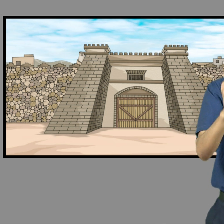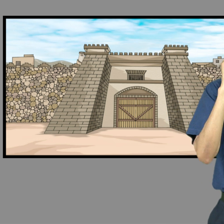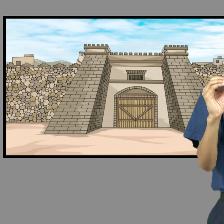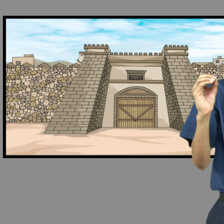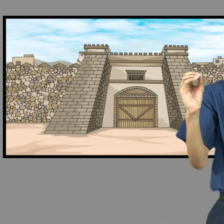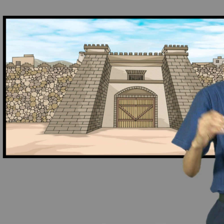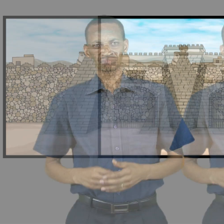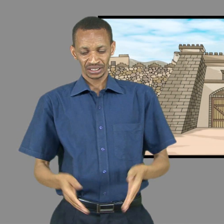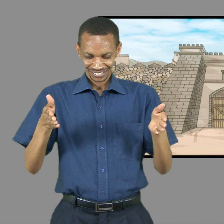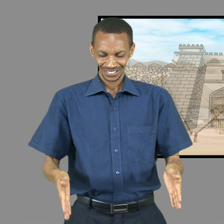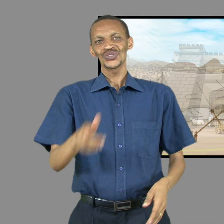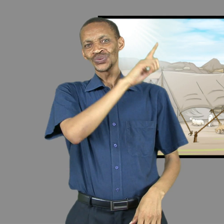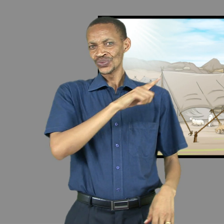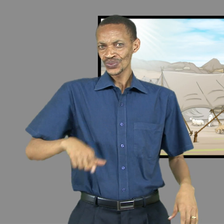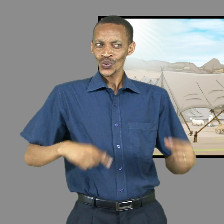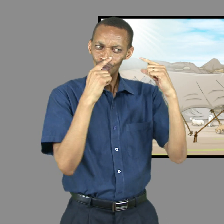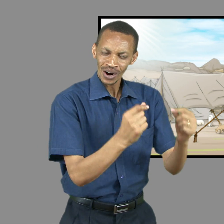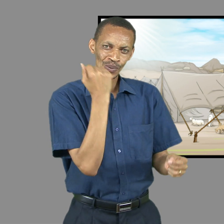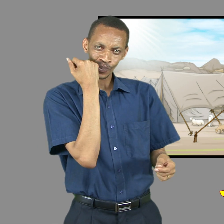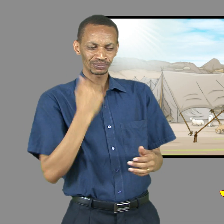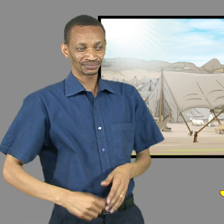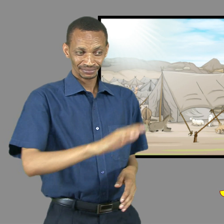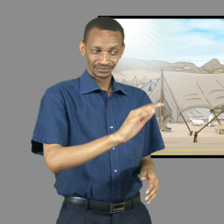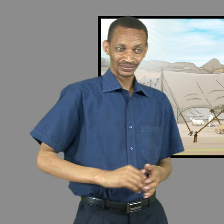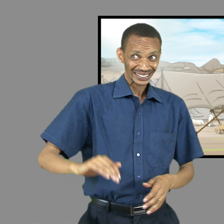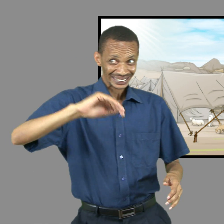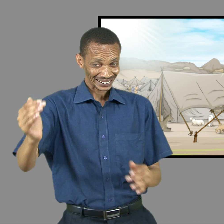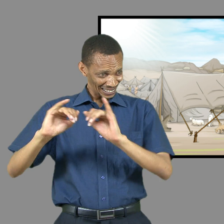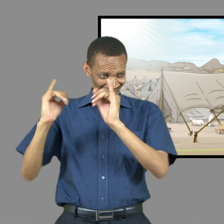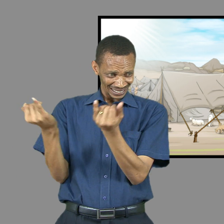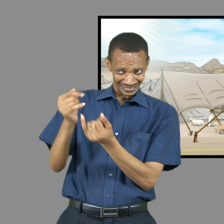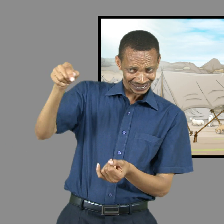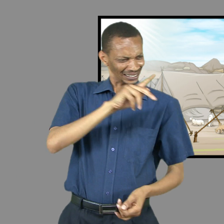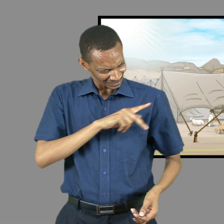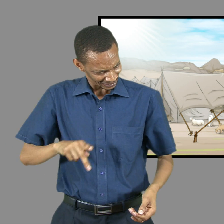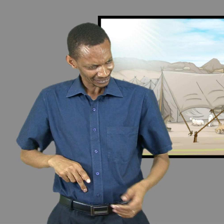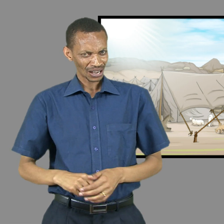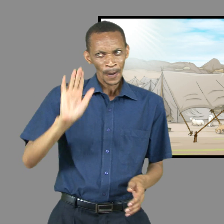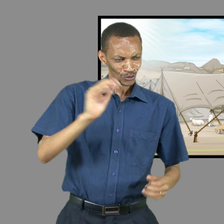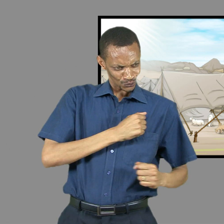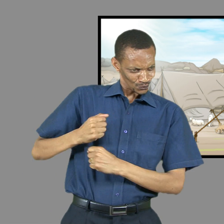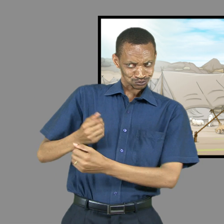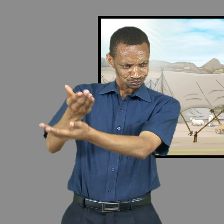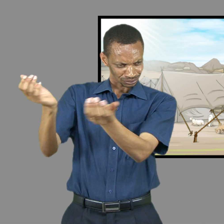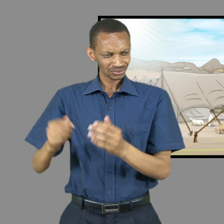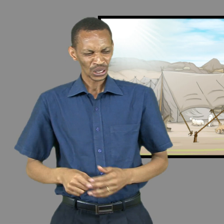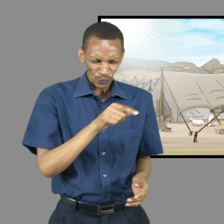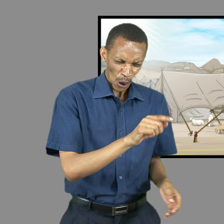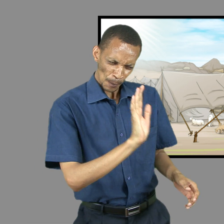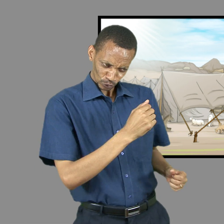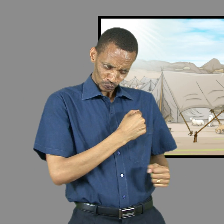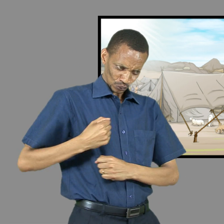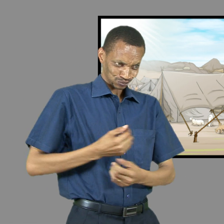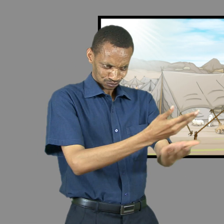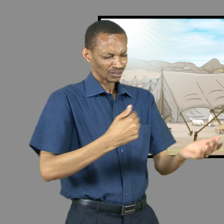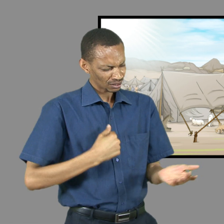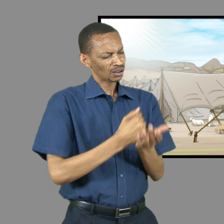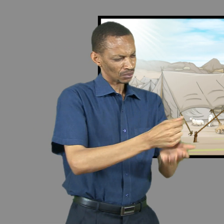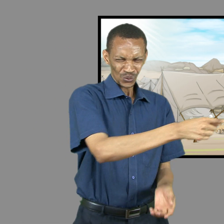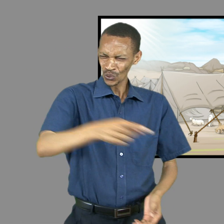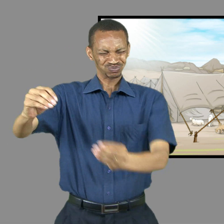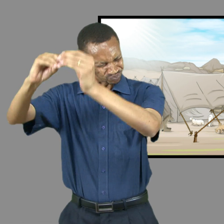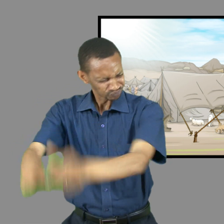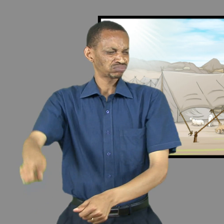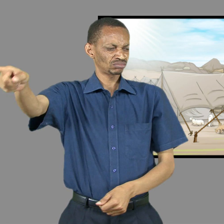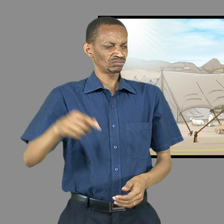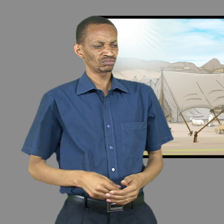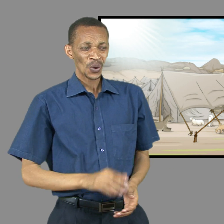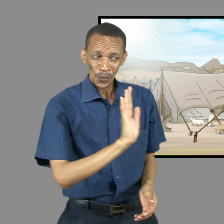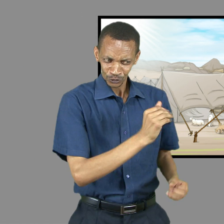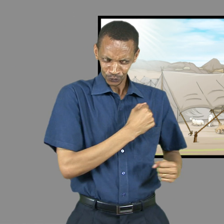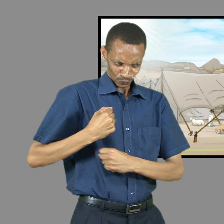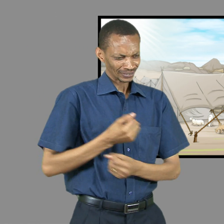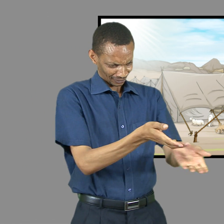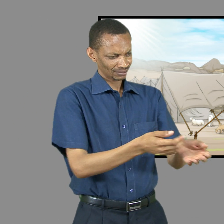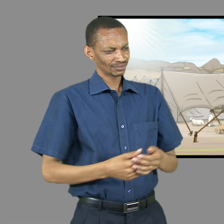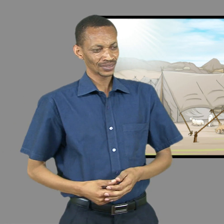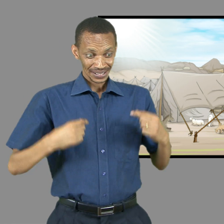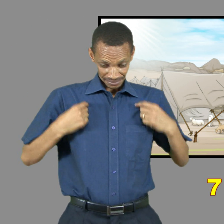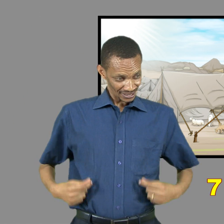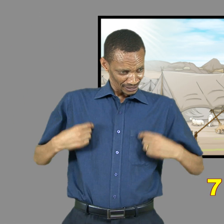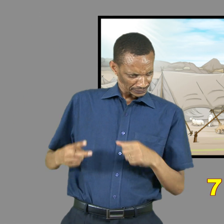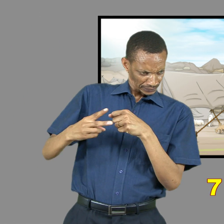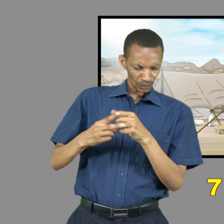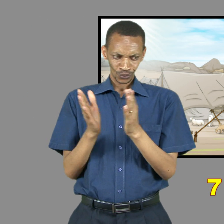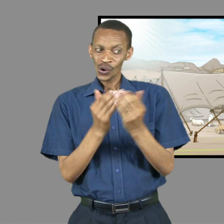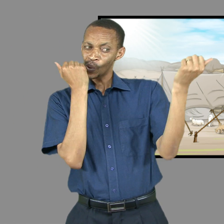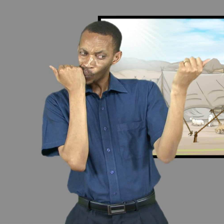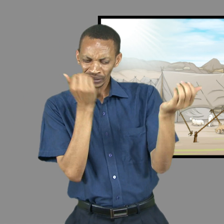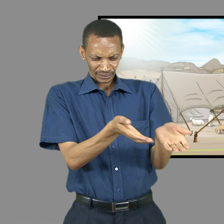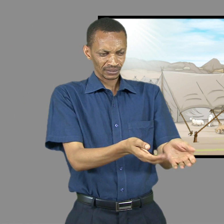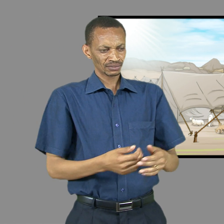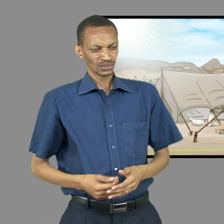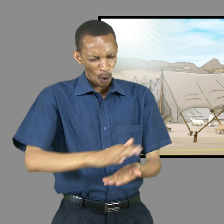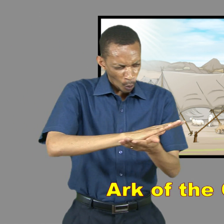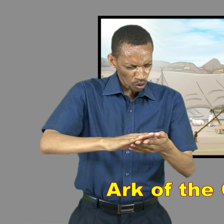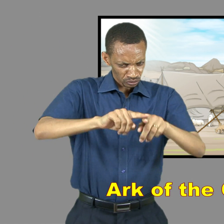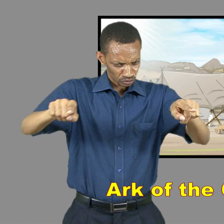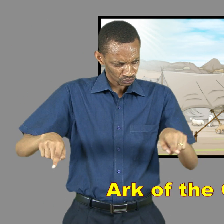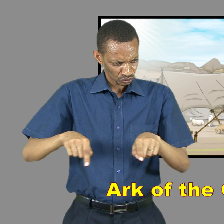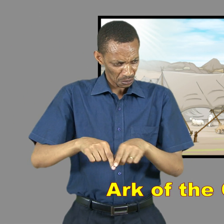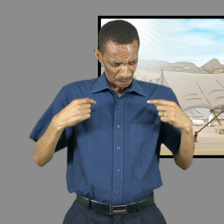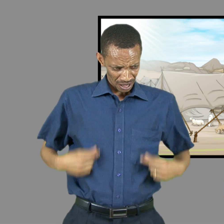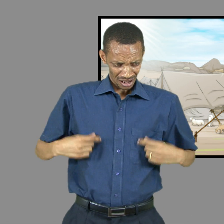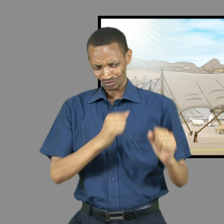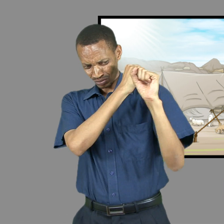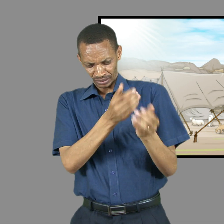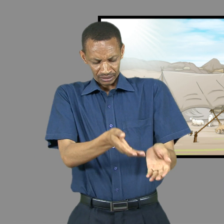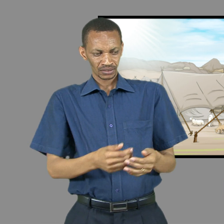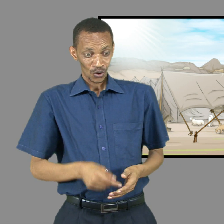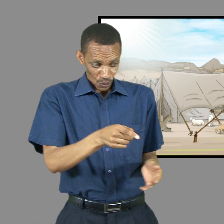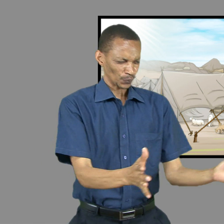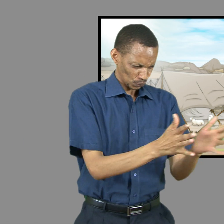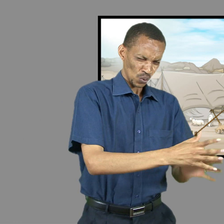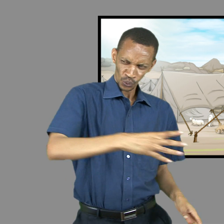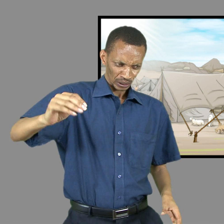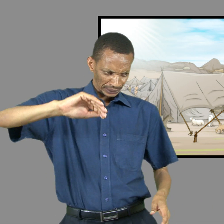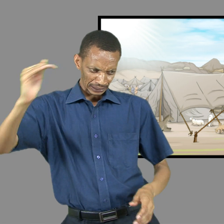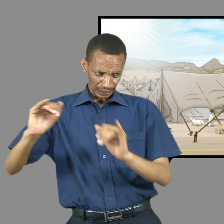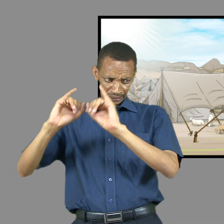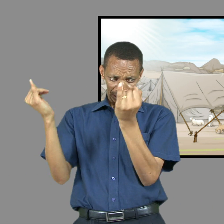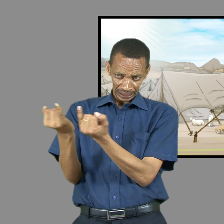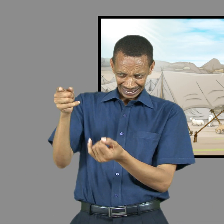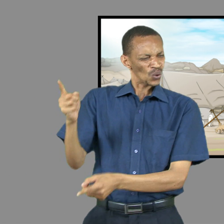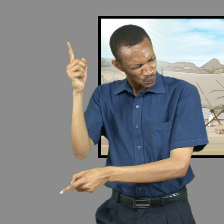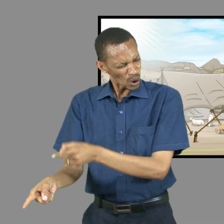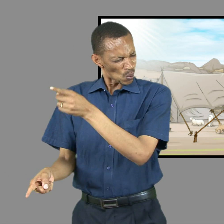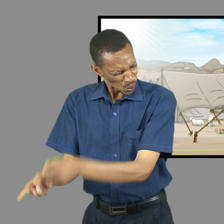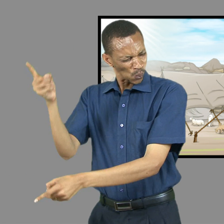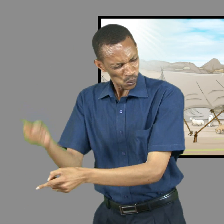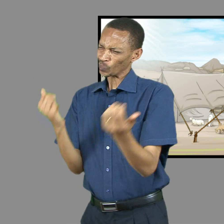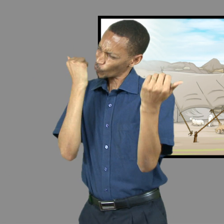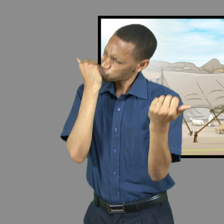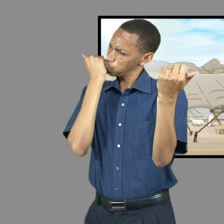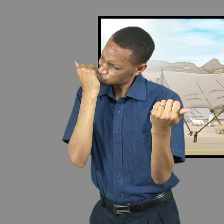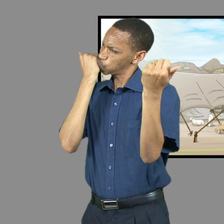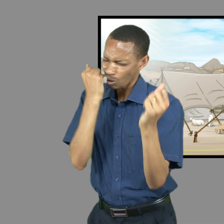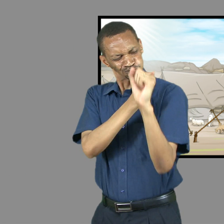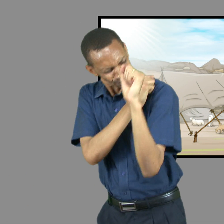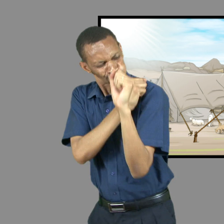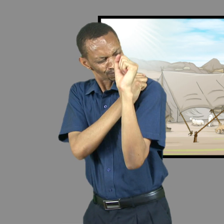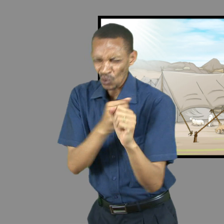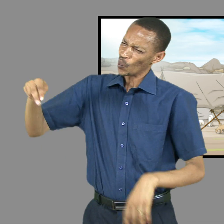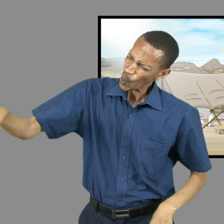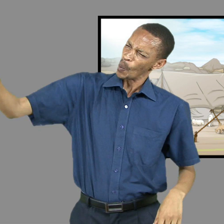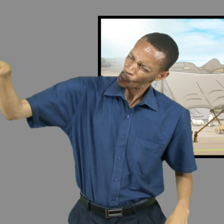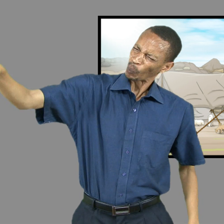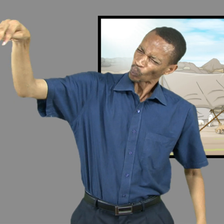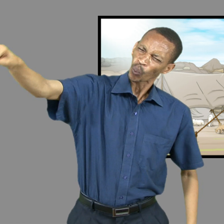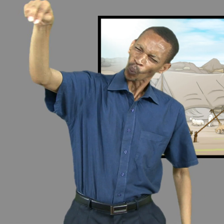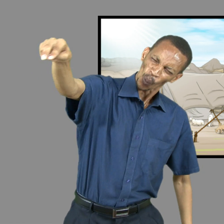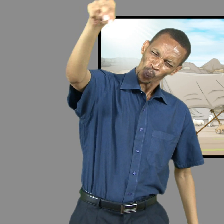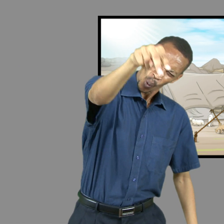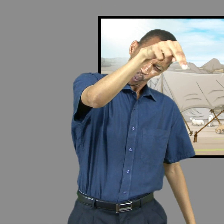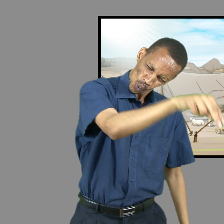And the LORD said to Joshua, “Behold, I have delivered Jericho into your hand, along with its king and its mighty men of valor. March around the city with all the men of war, circling the city one time. Do this for six days.